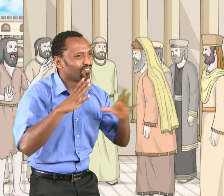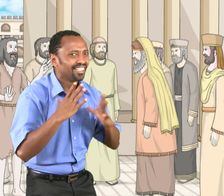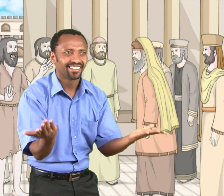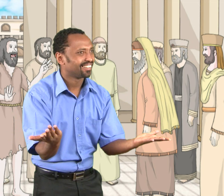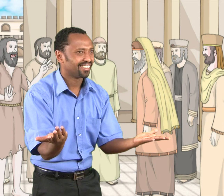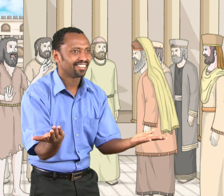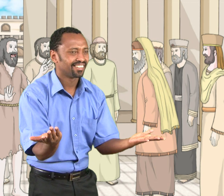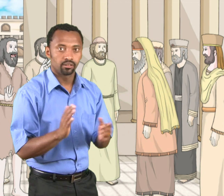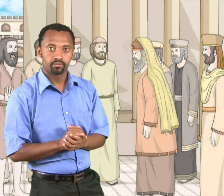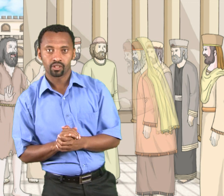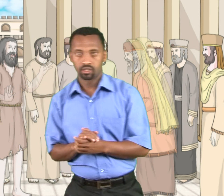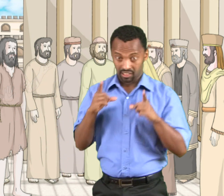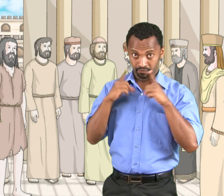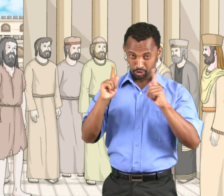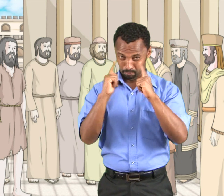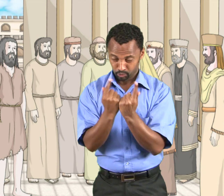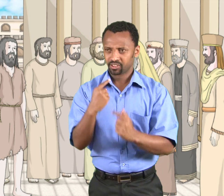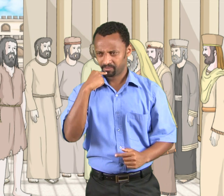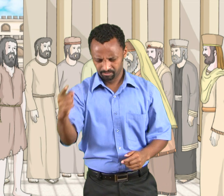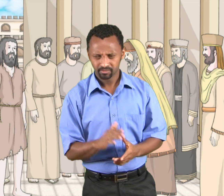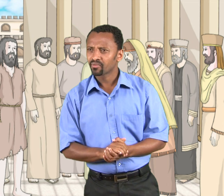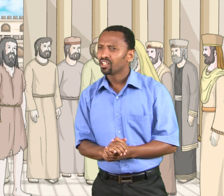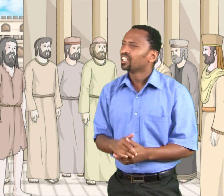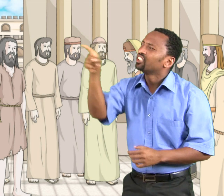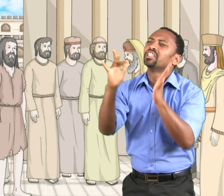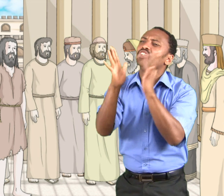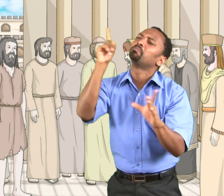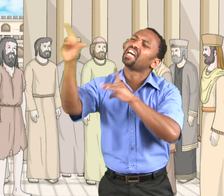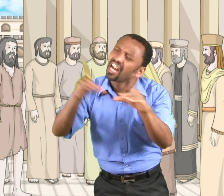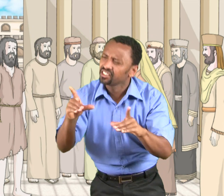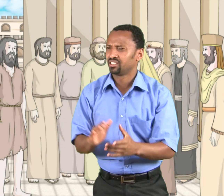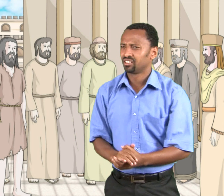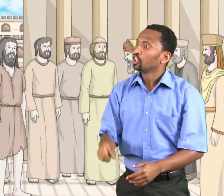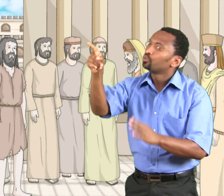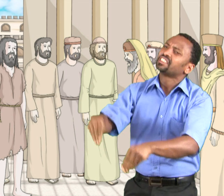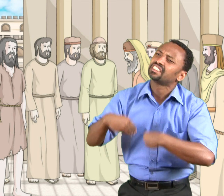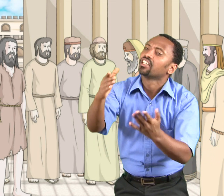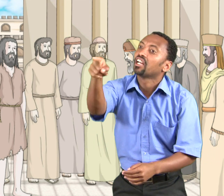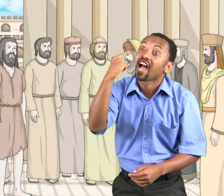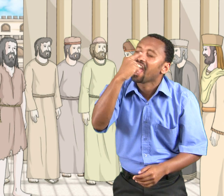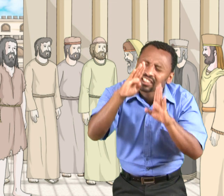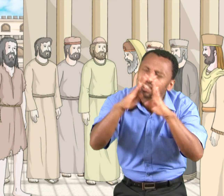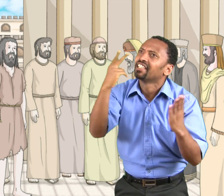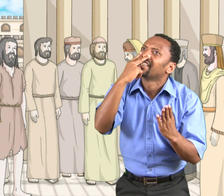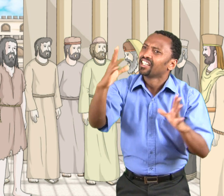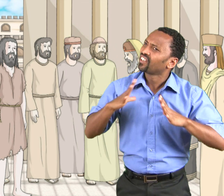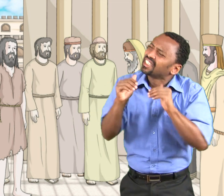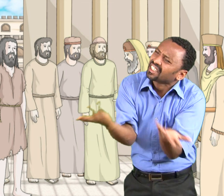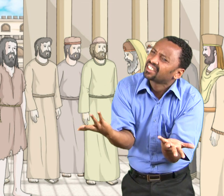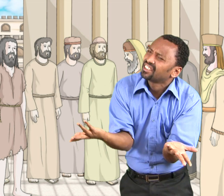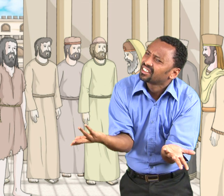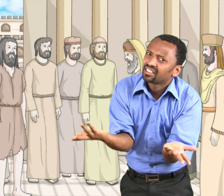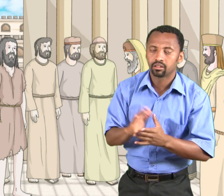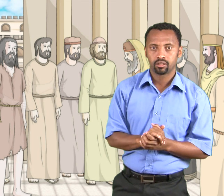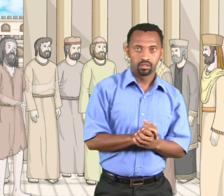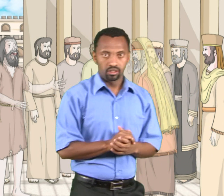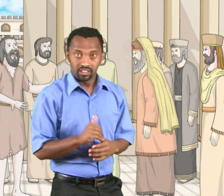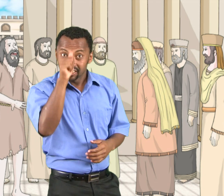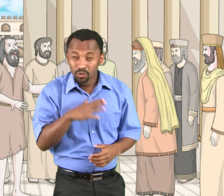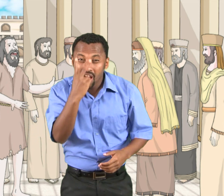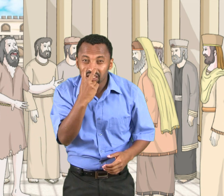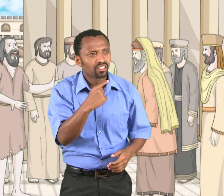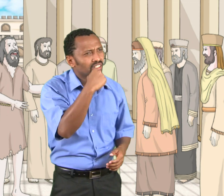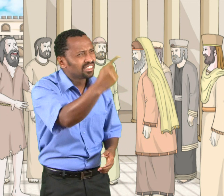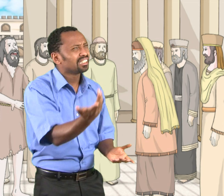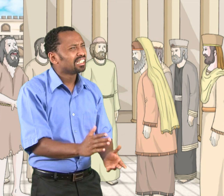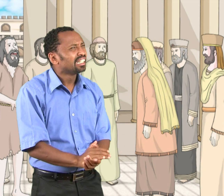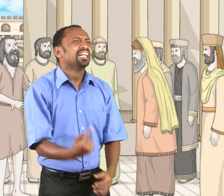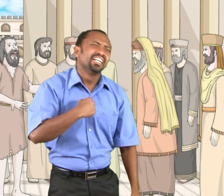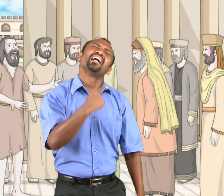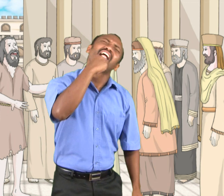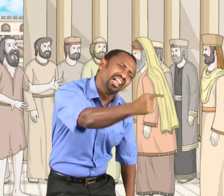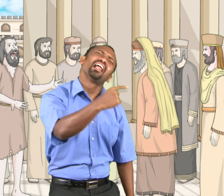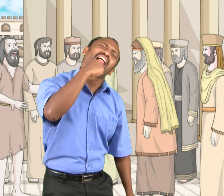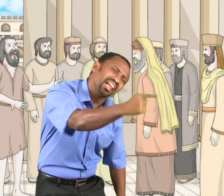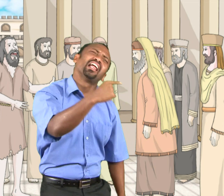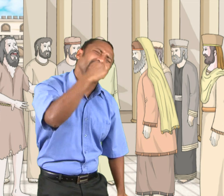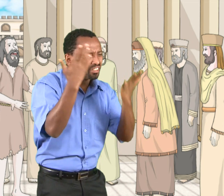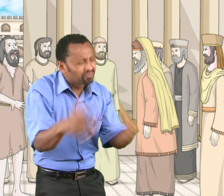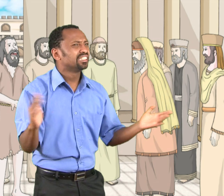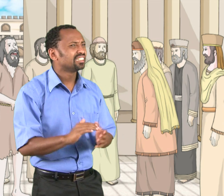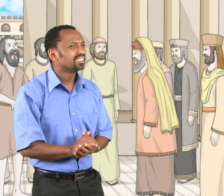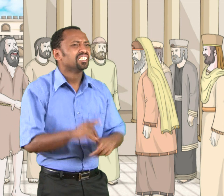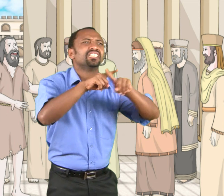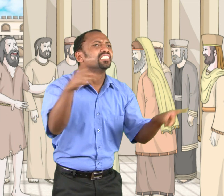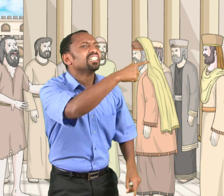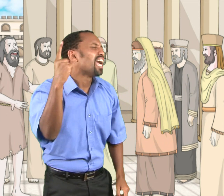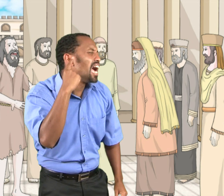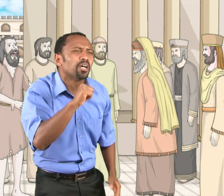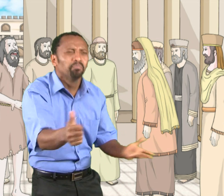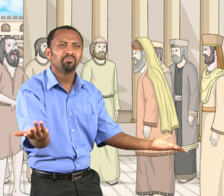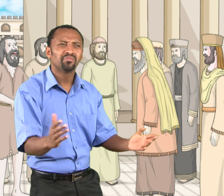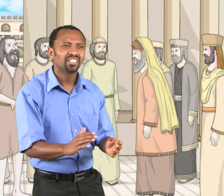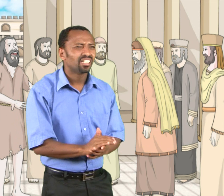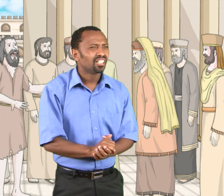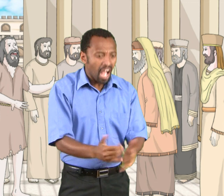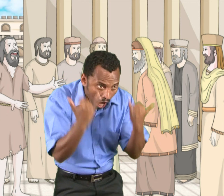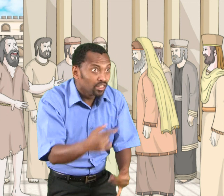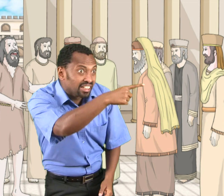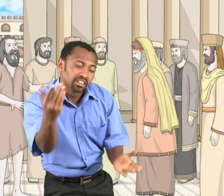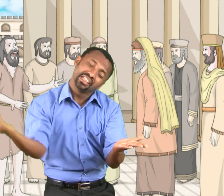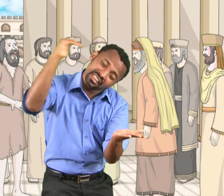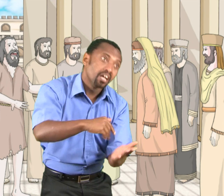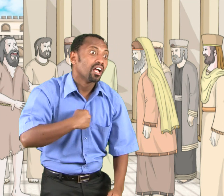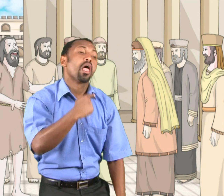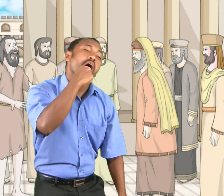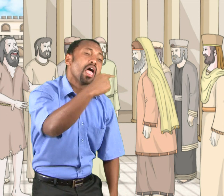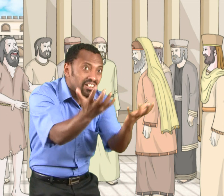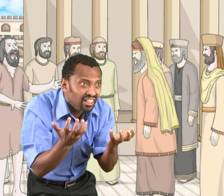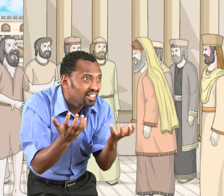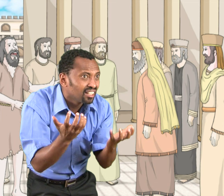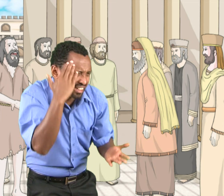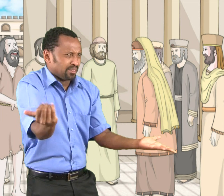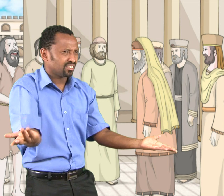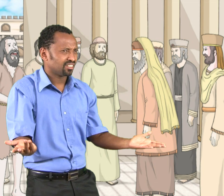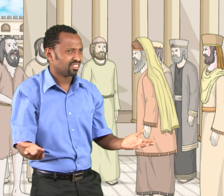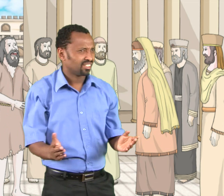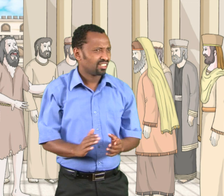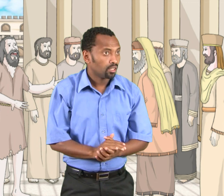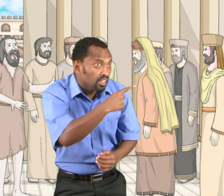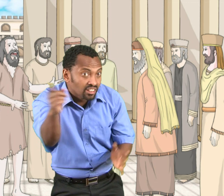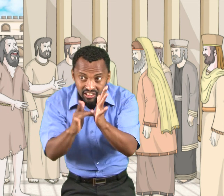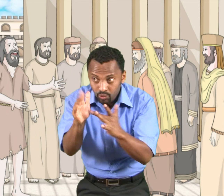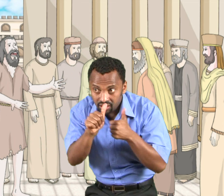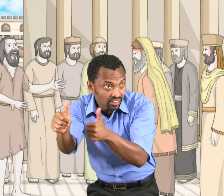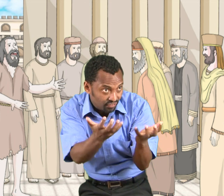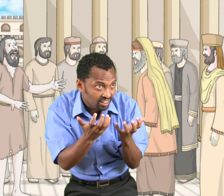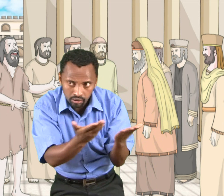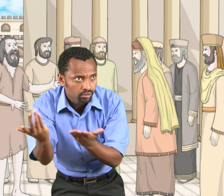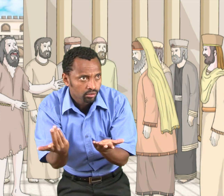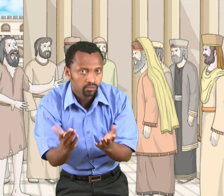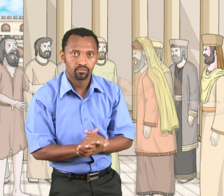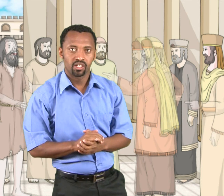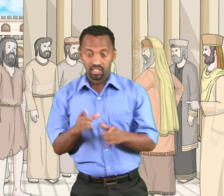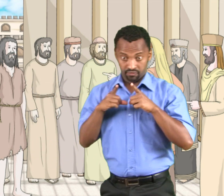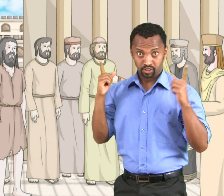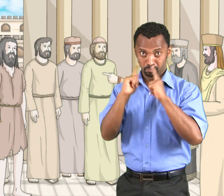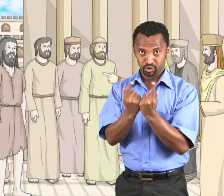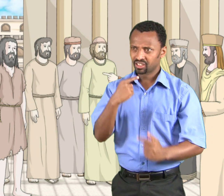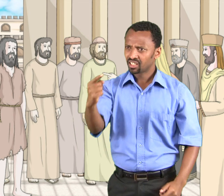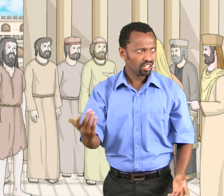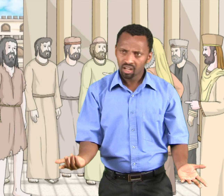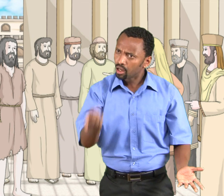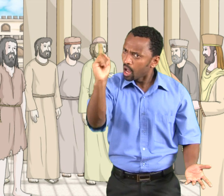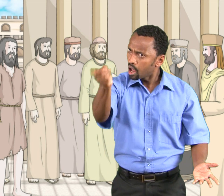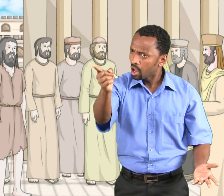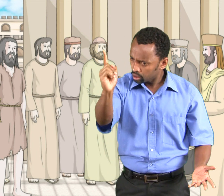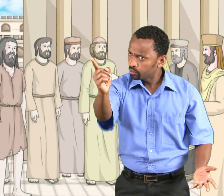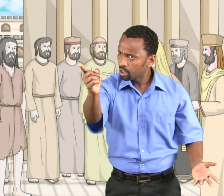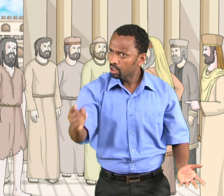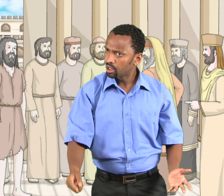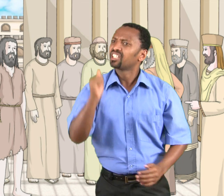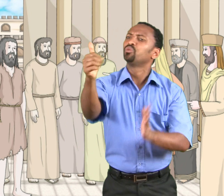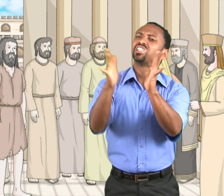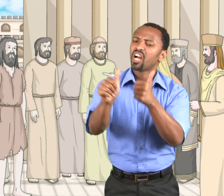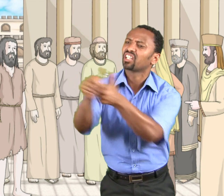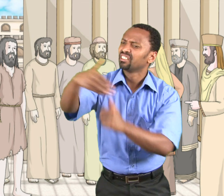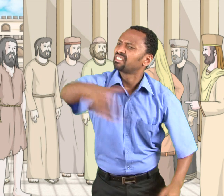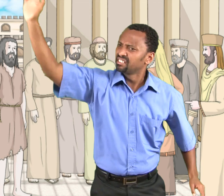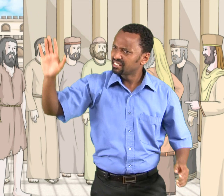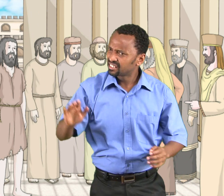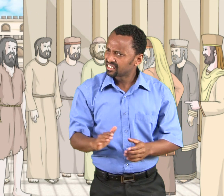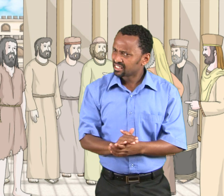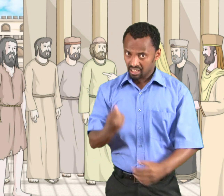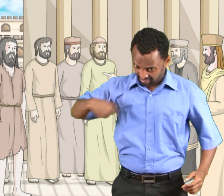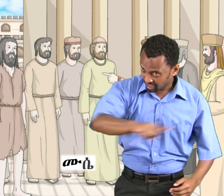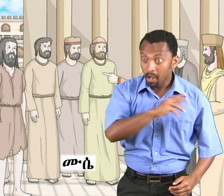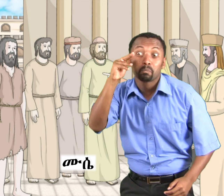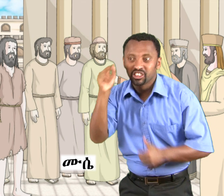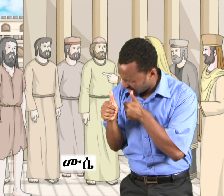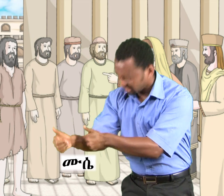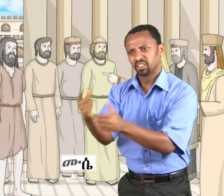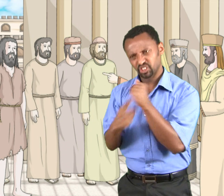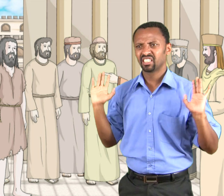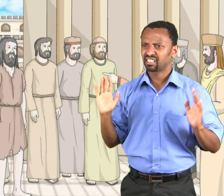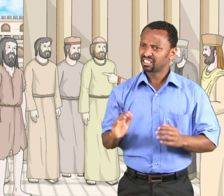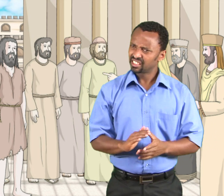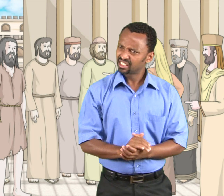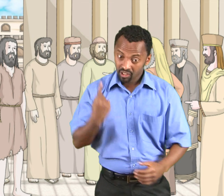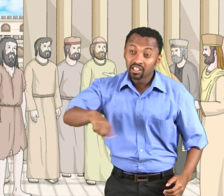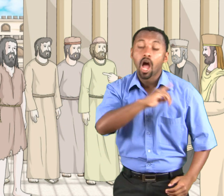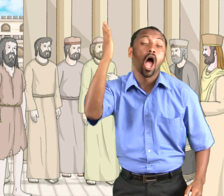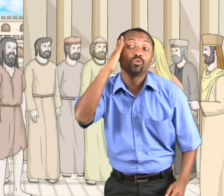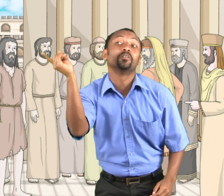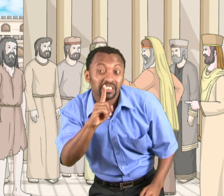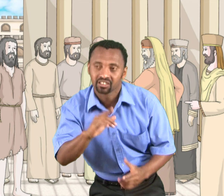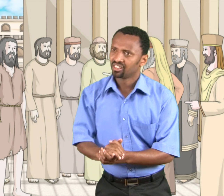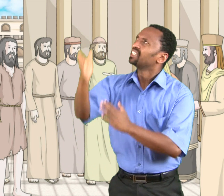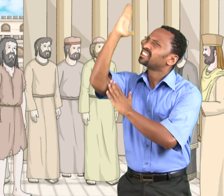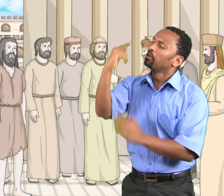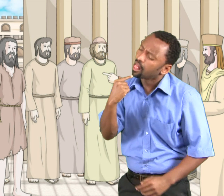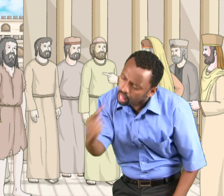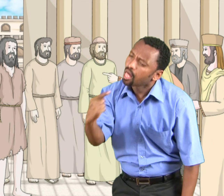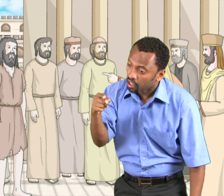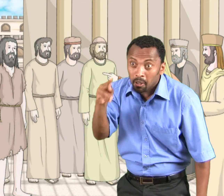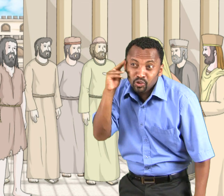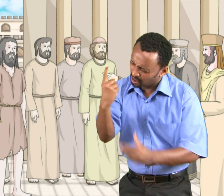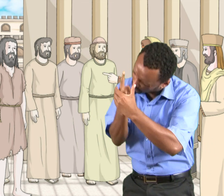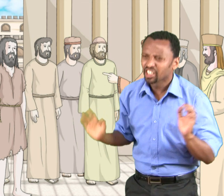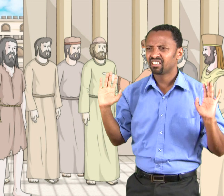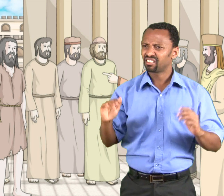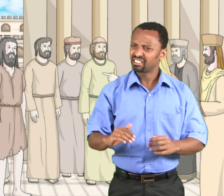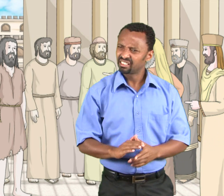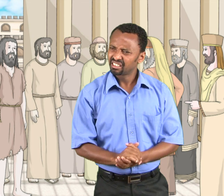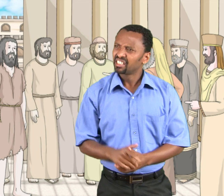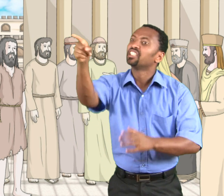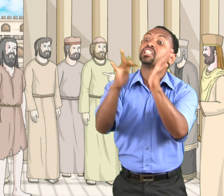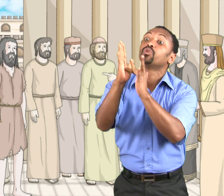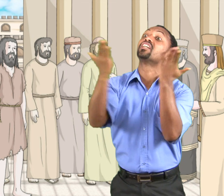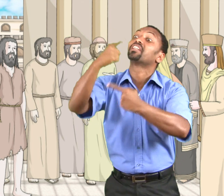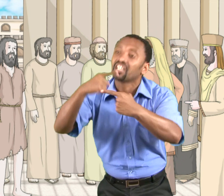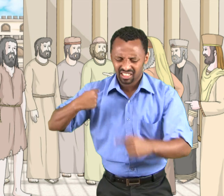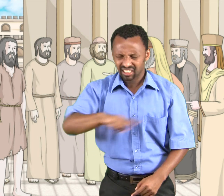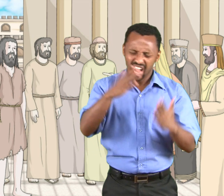they asked. “How did He open your eyes?” He replied, “I already told you, and you did not listen. Why do you want to hear it again? Do you also want to become His disciples?” Then they heaped insults on him and said, “You are His disciple; we are disciples of Moses.